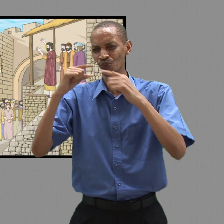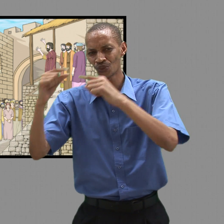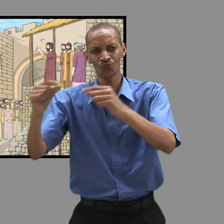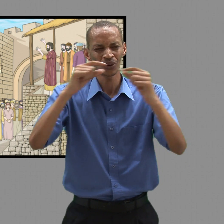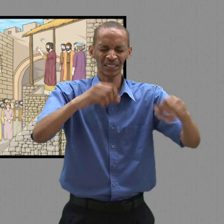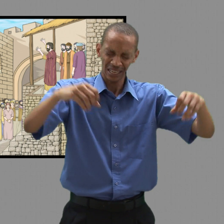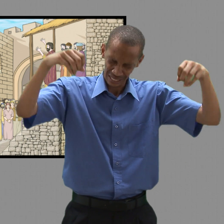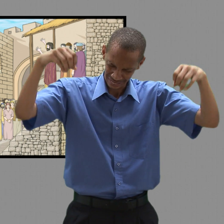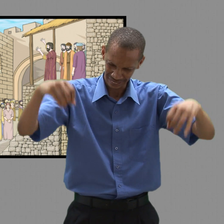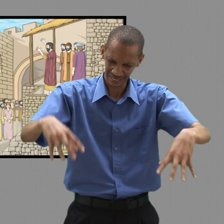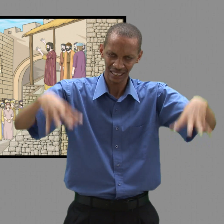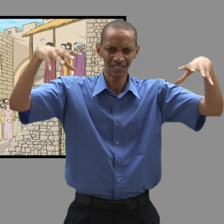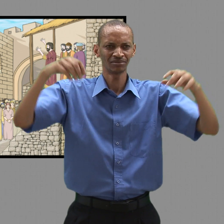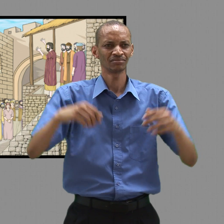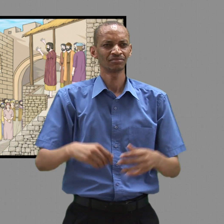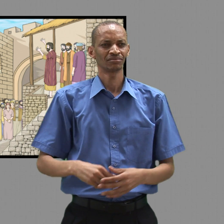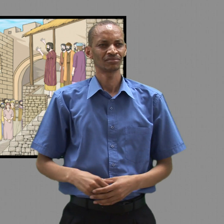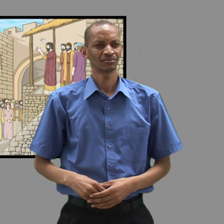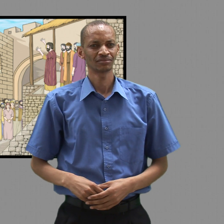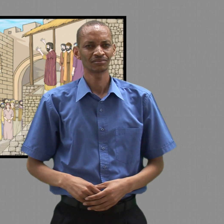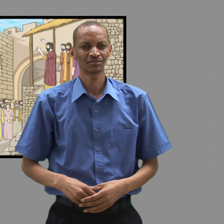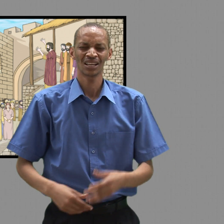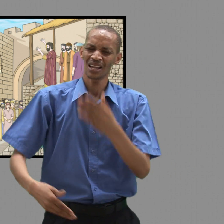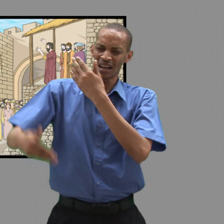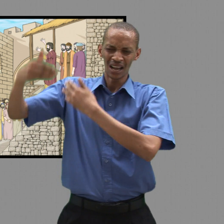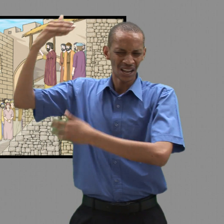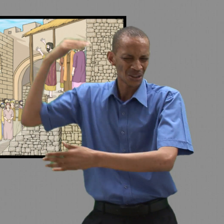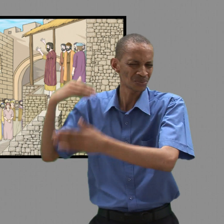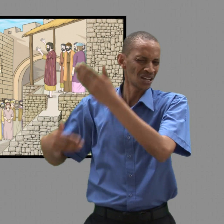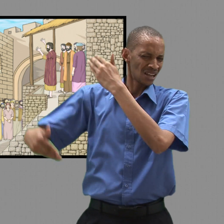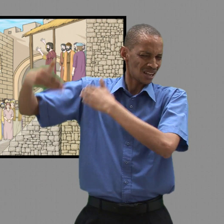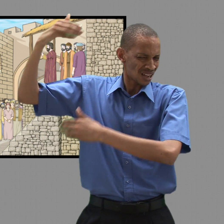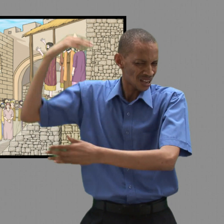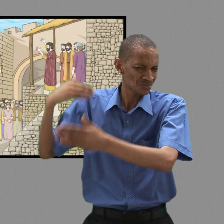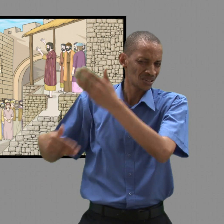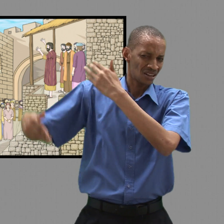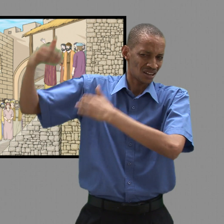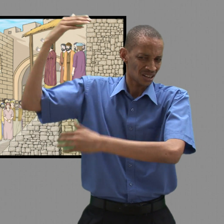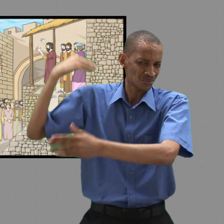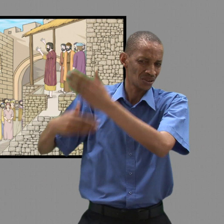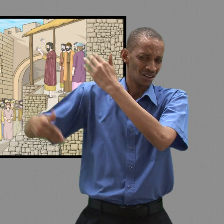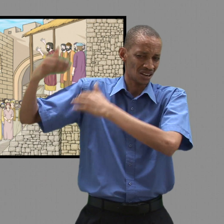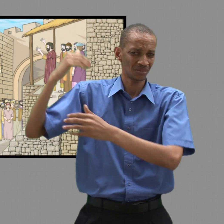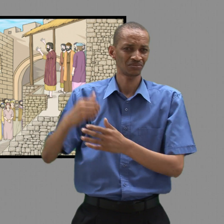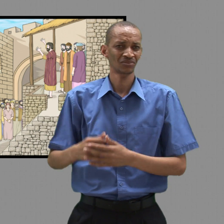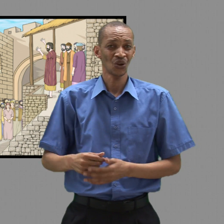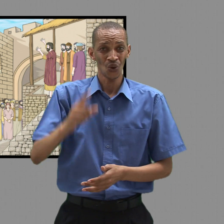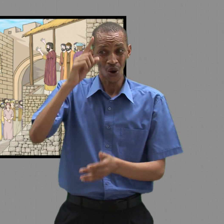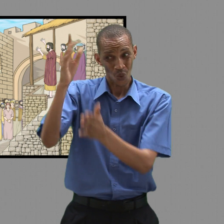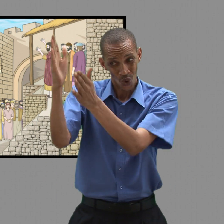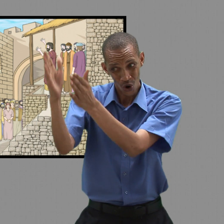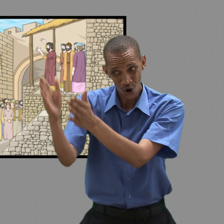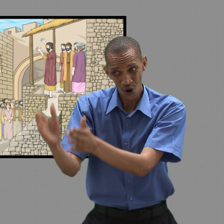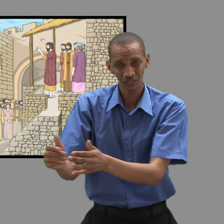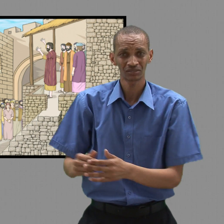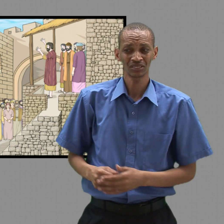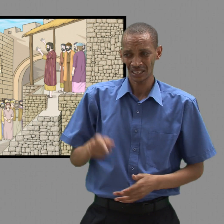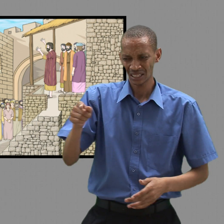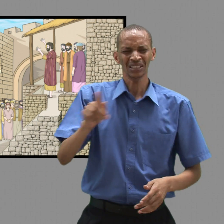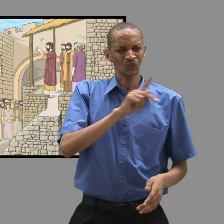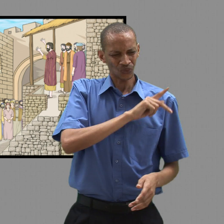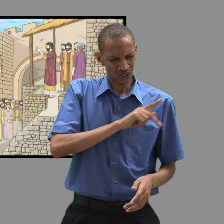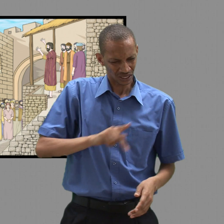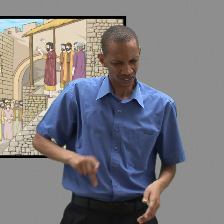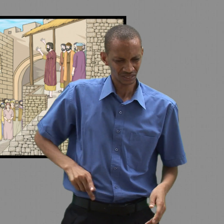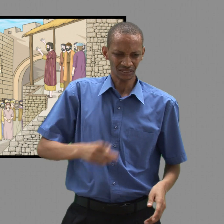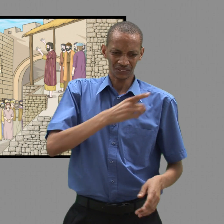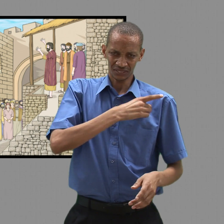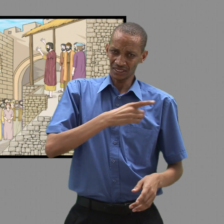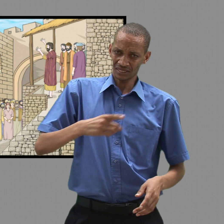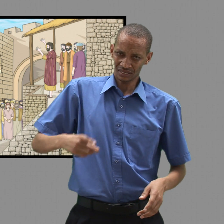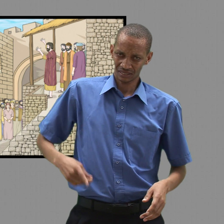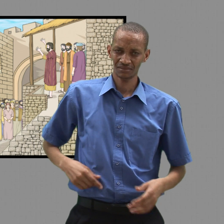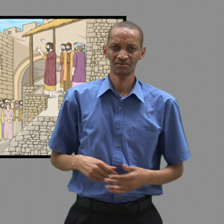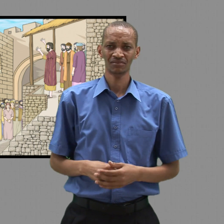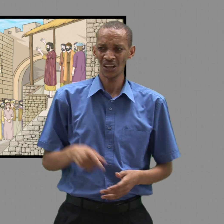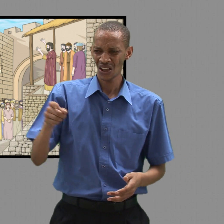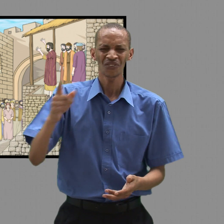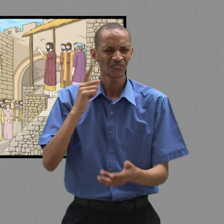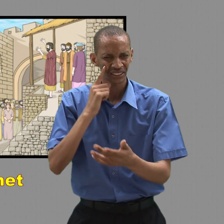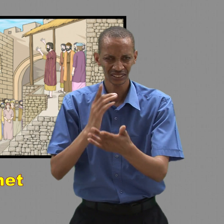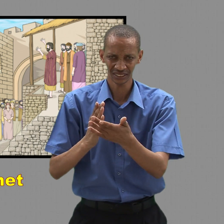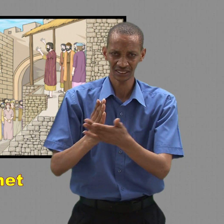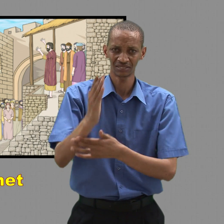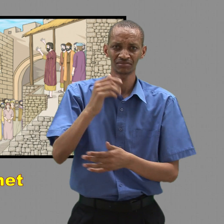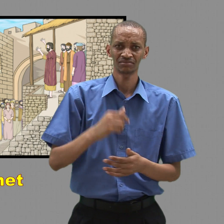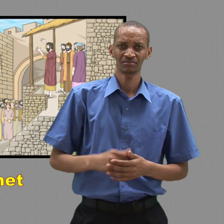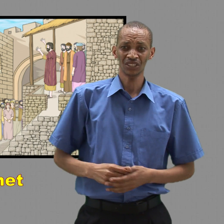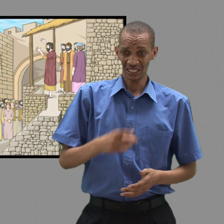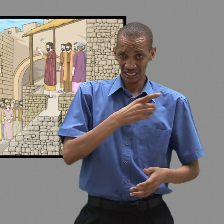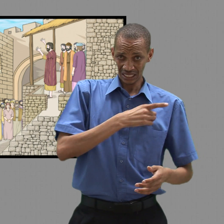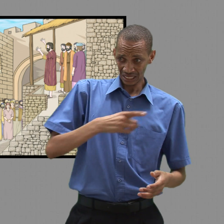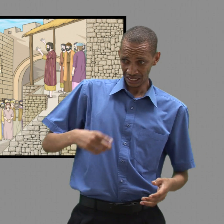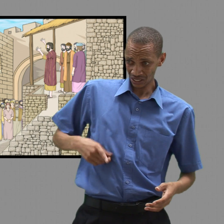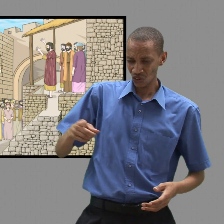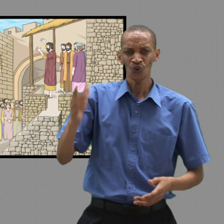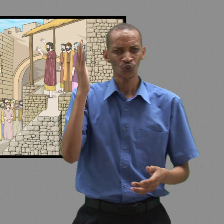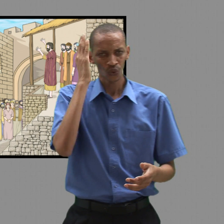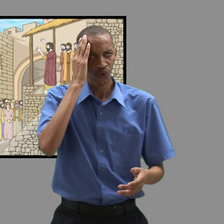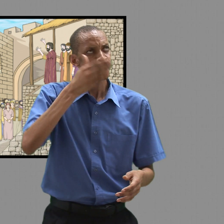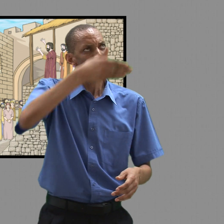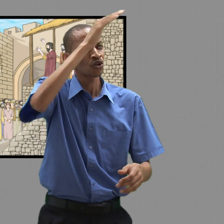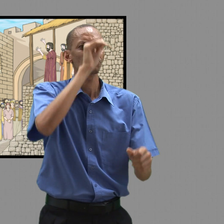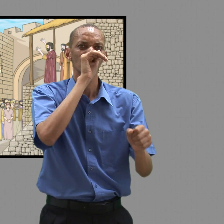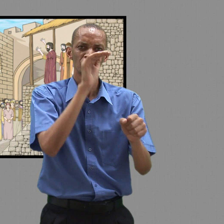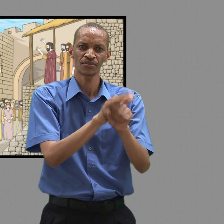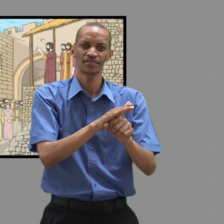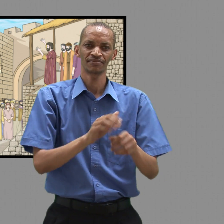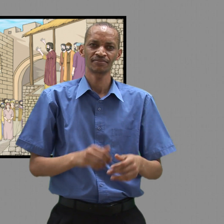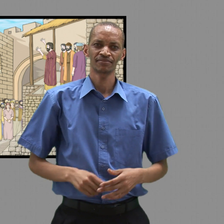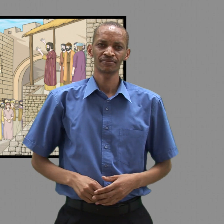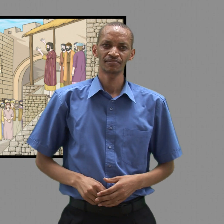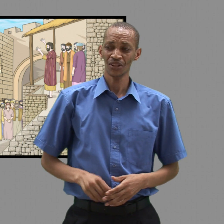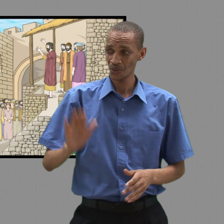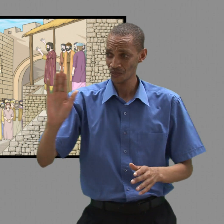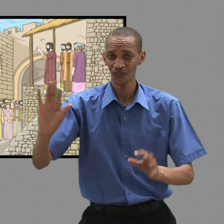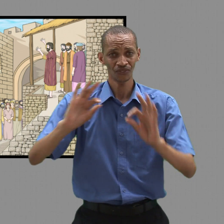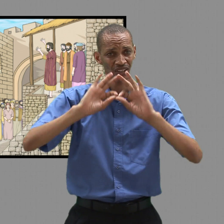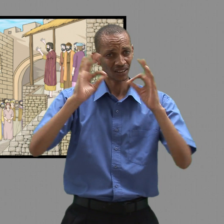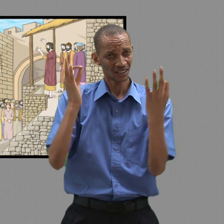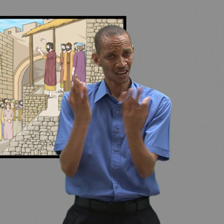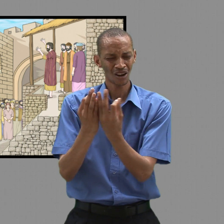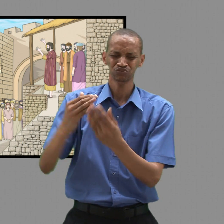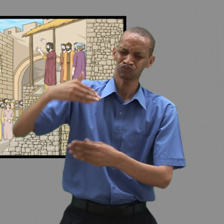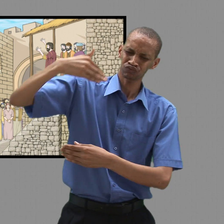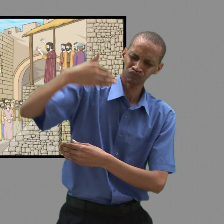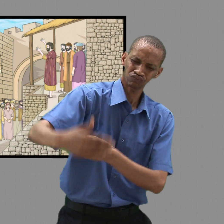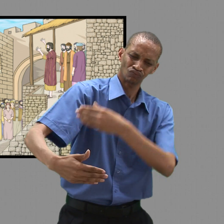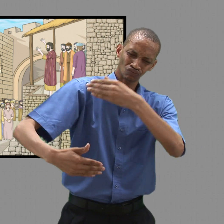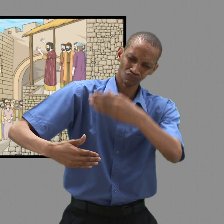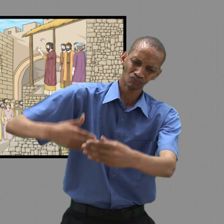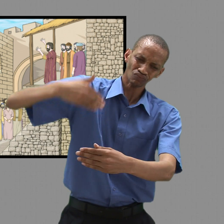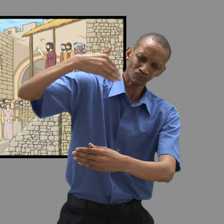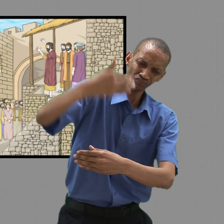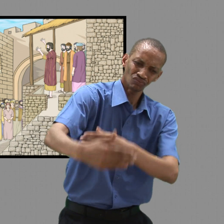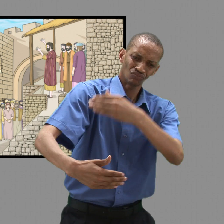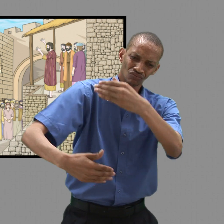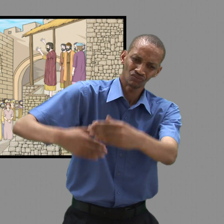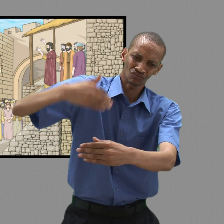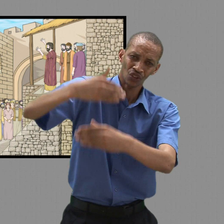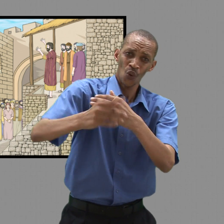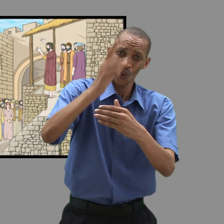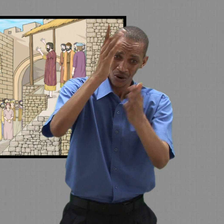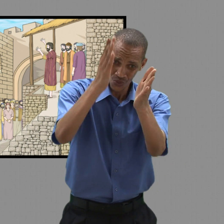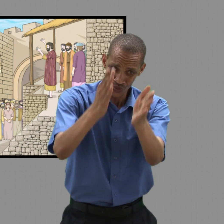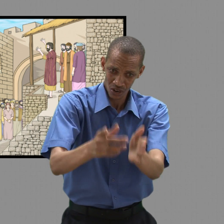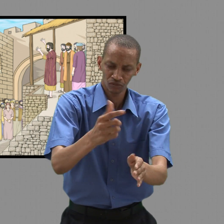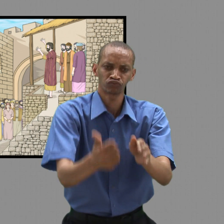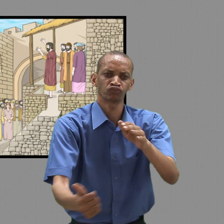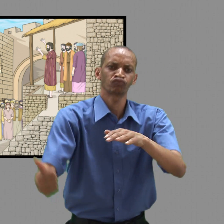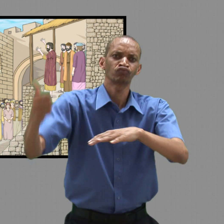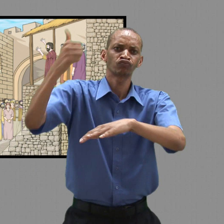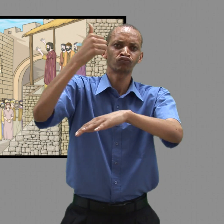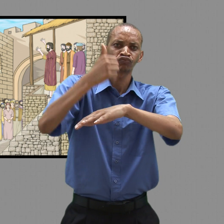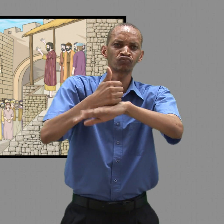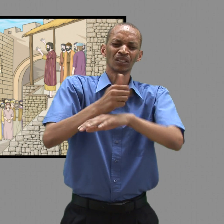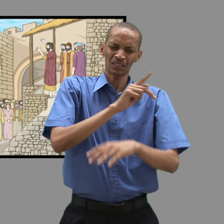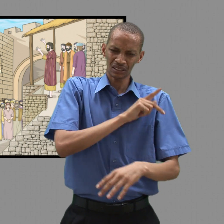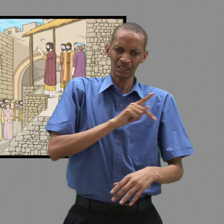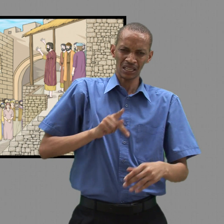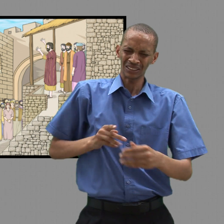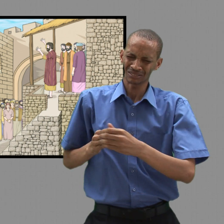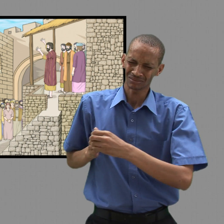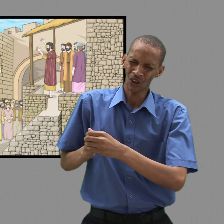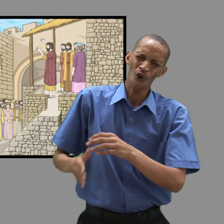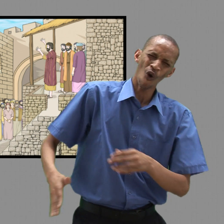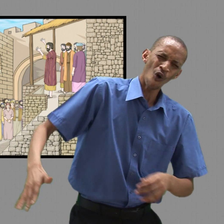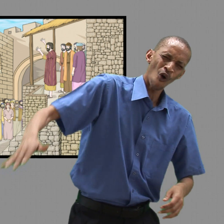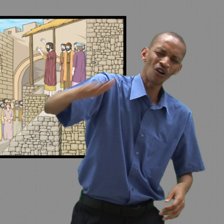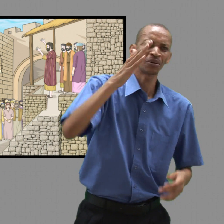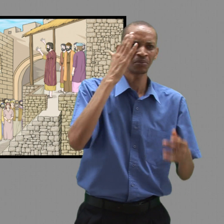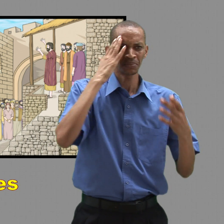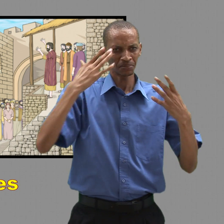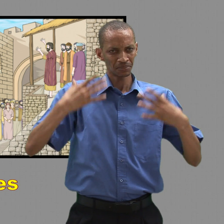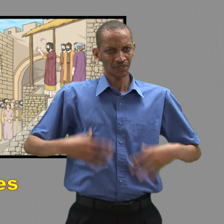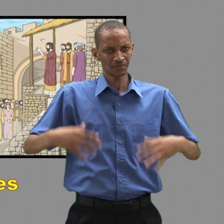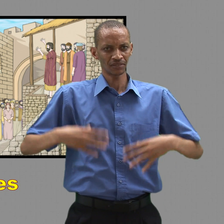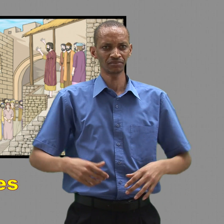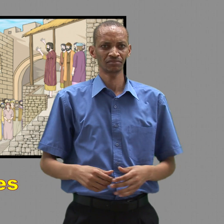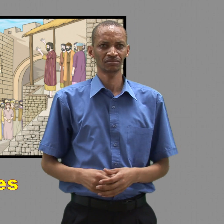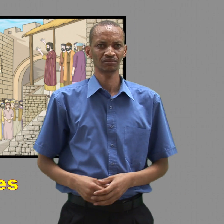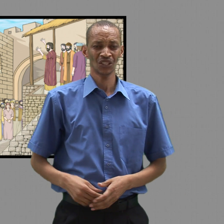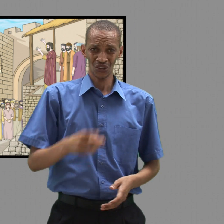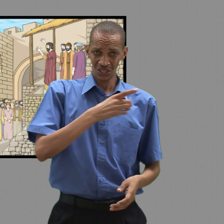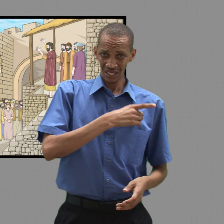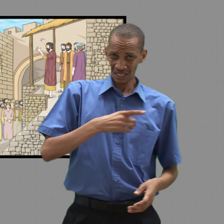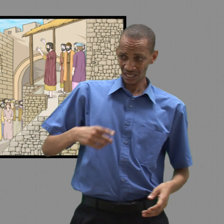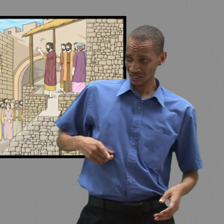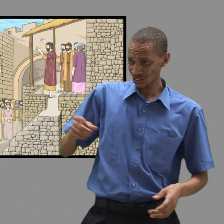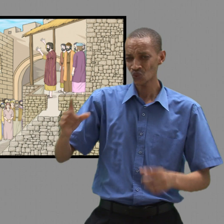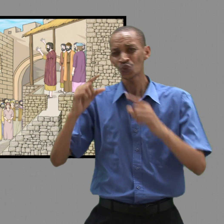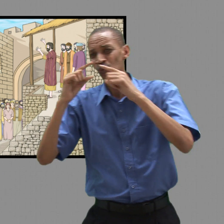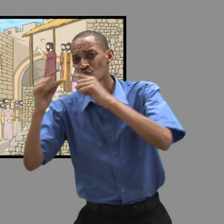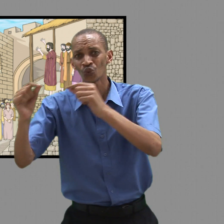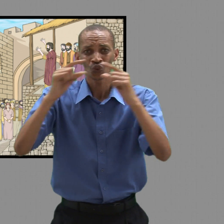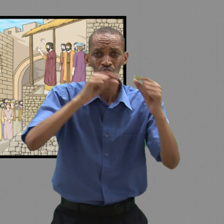Therefore my heart is glad and my tongue rejoices; my body also will dwell in hope, because You will not abandon my soul to Hades, nor will You let Your Holy One see decay. You have made known to me the paths of life;